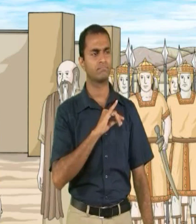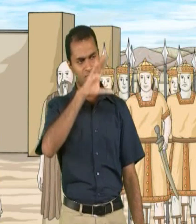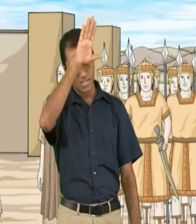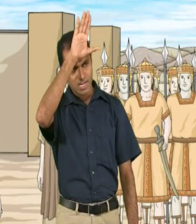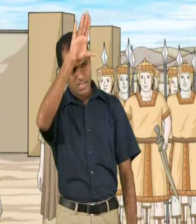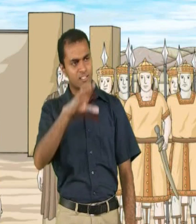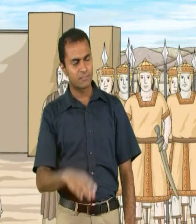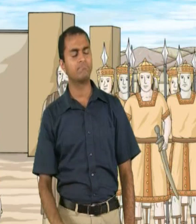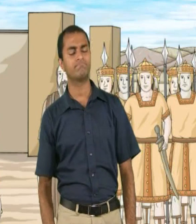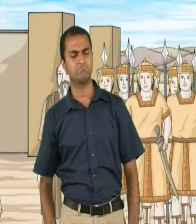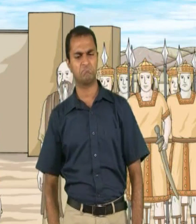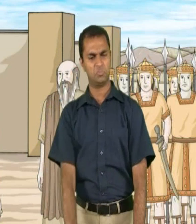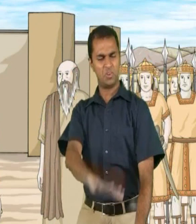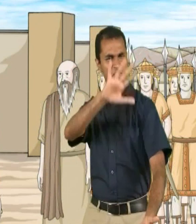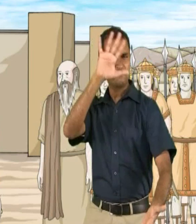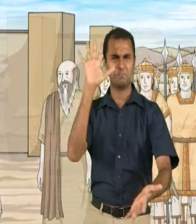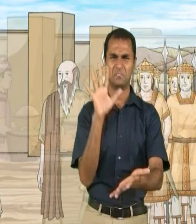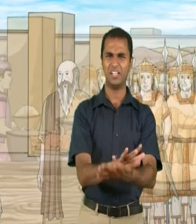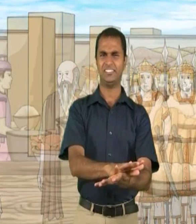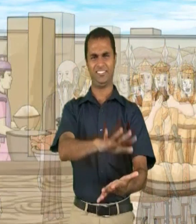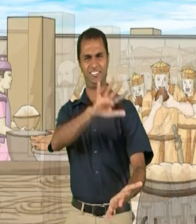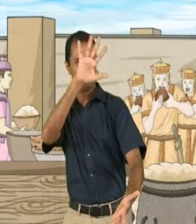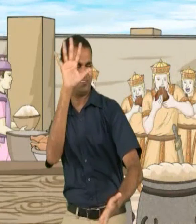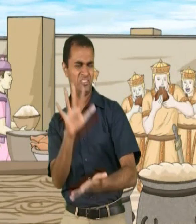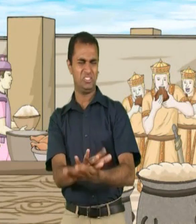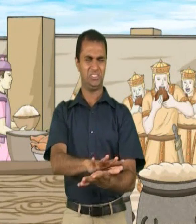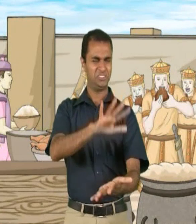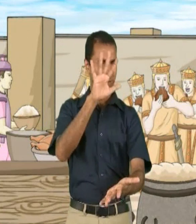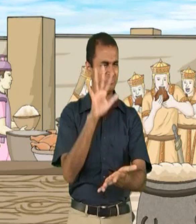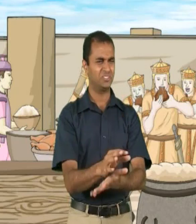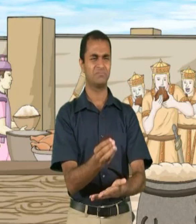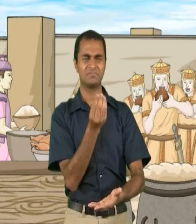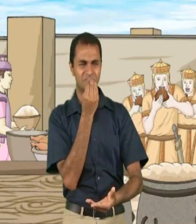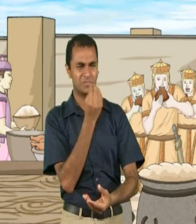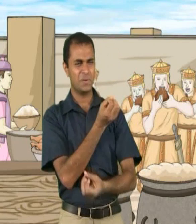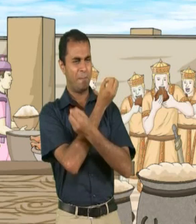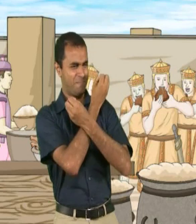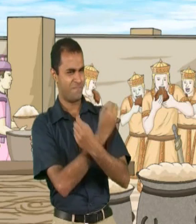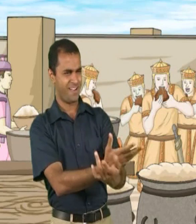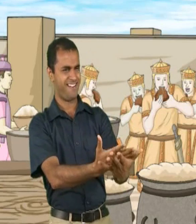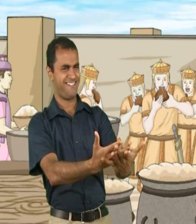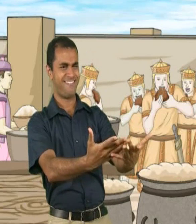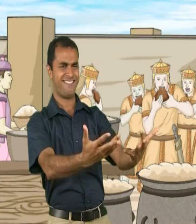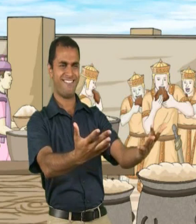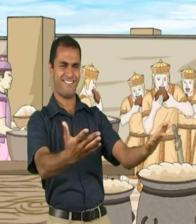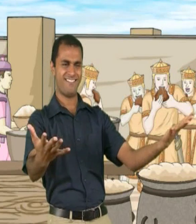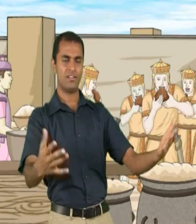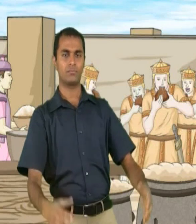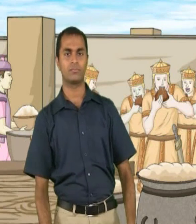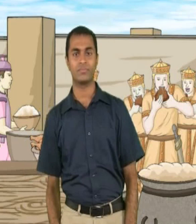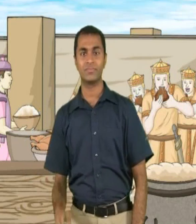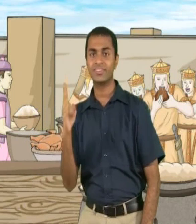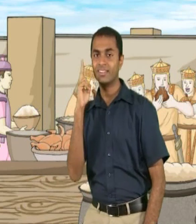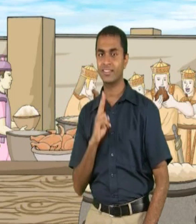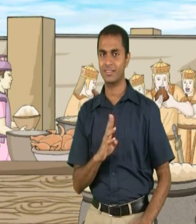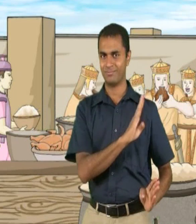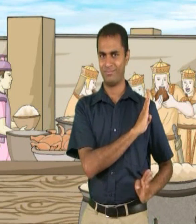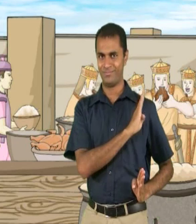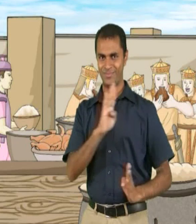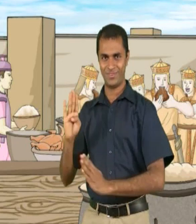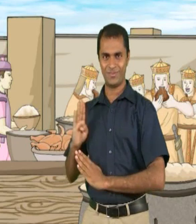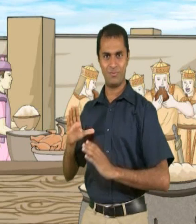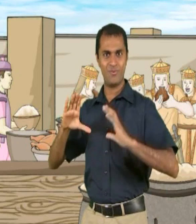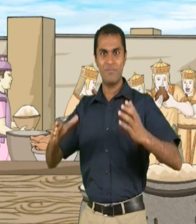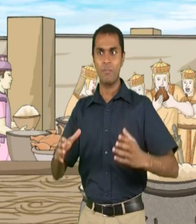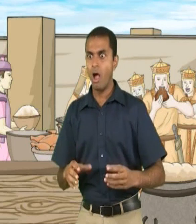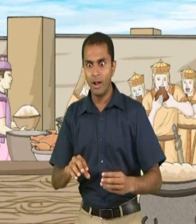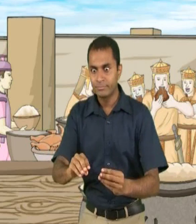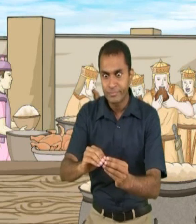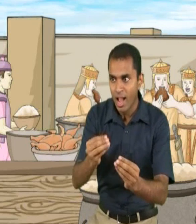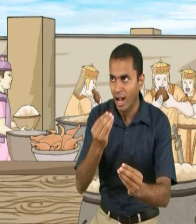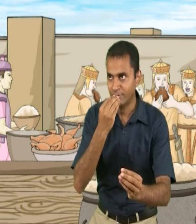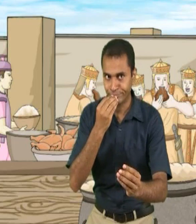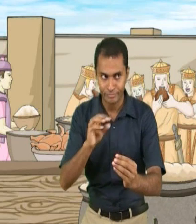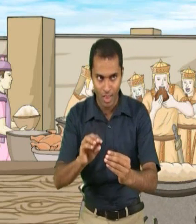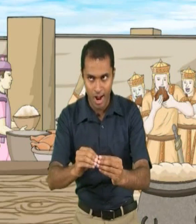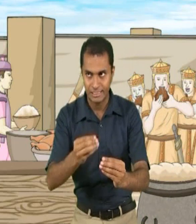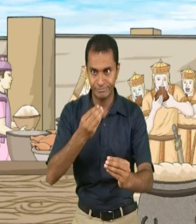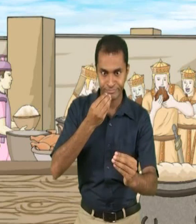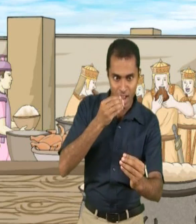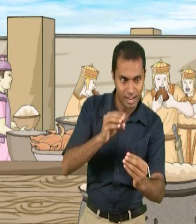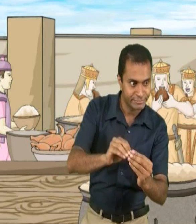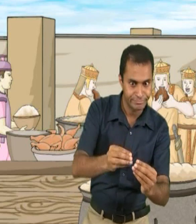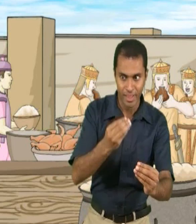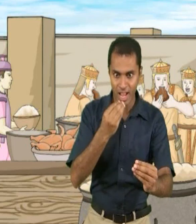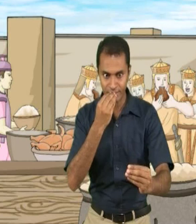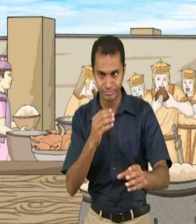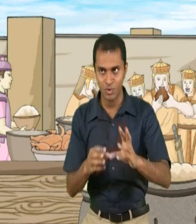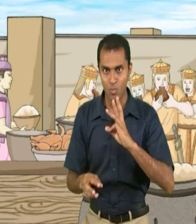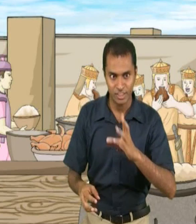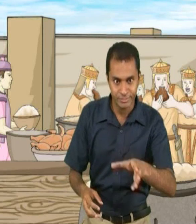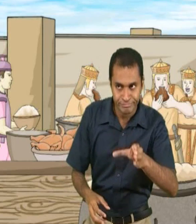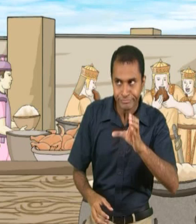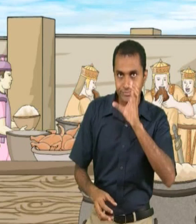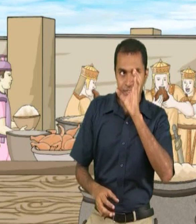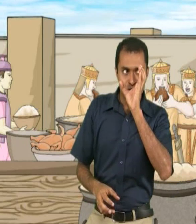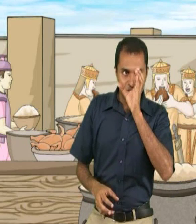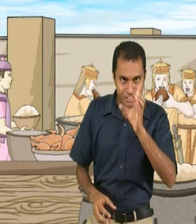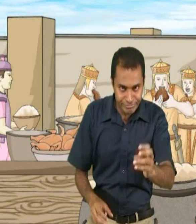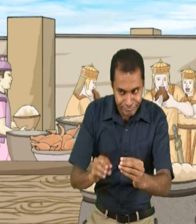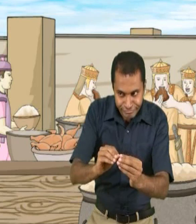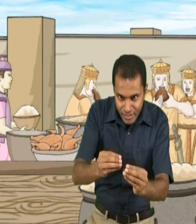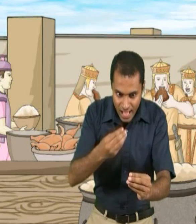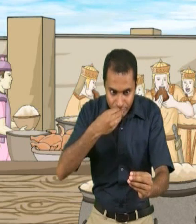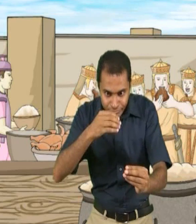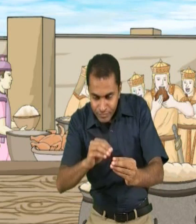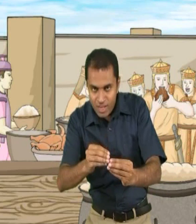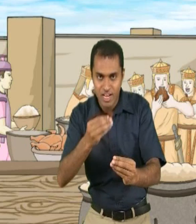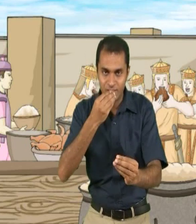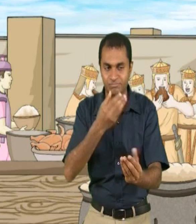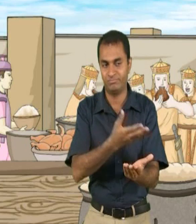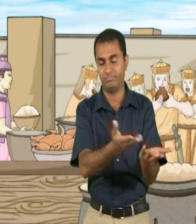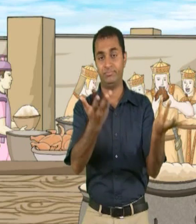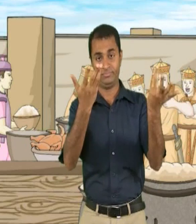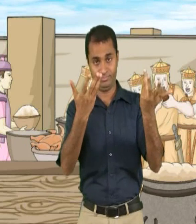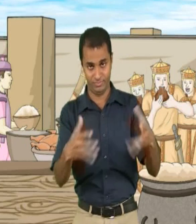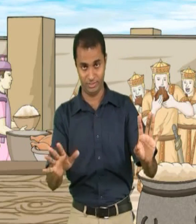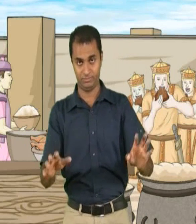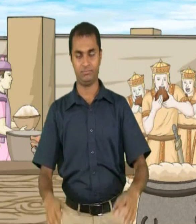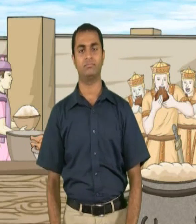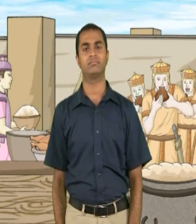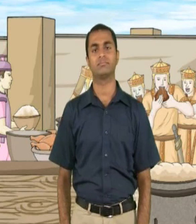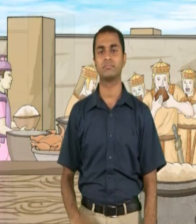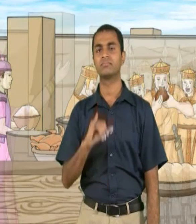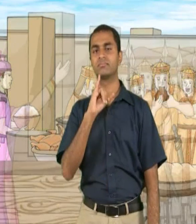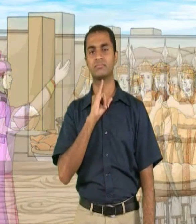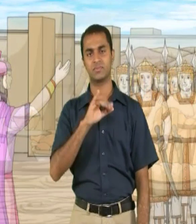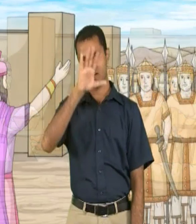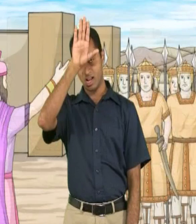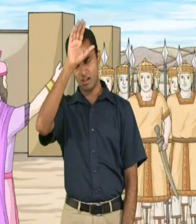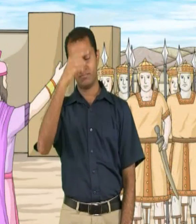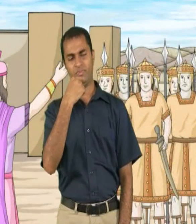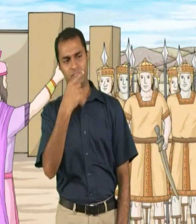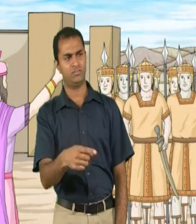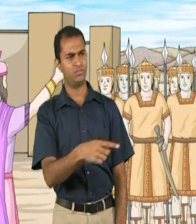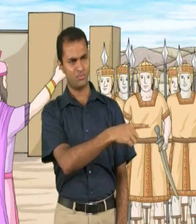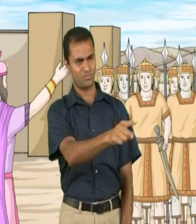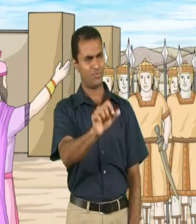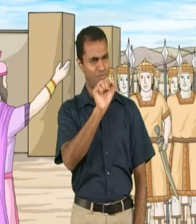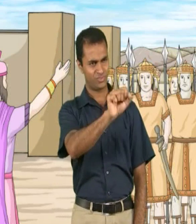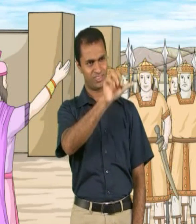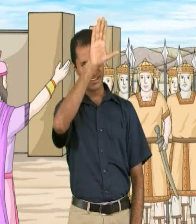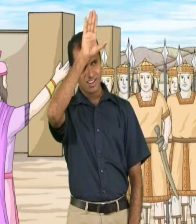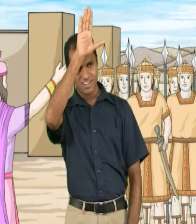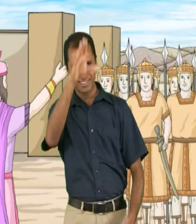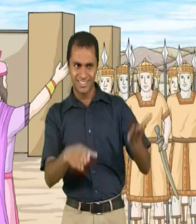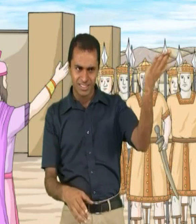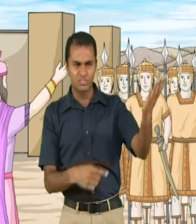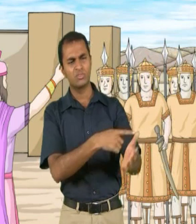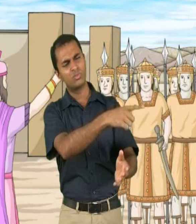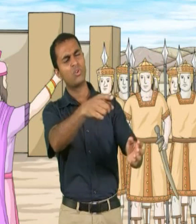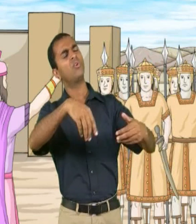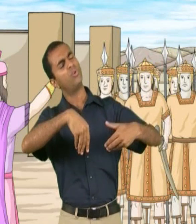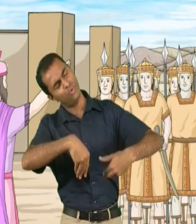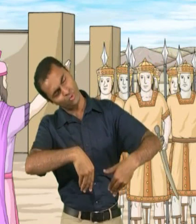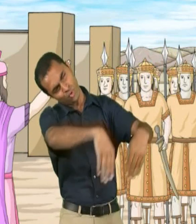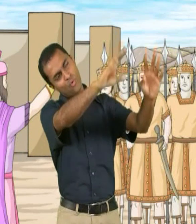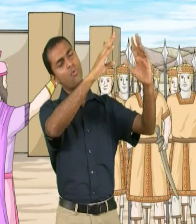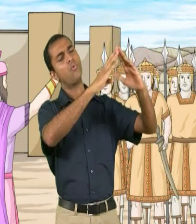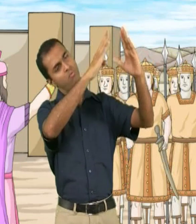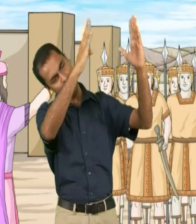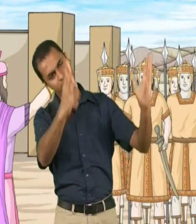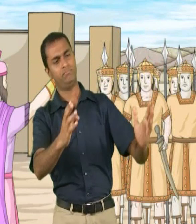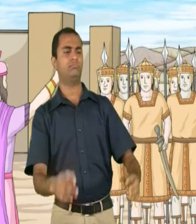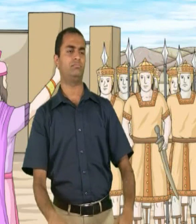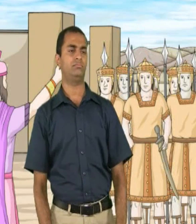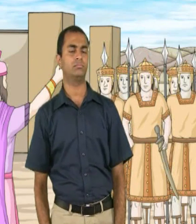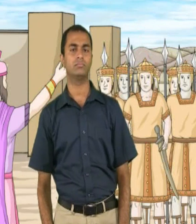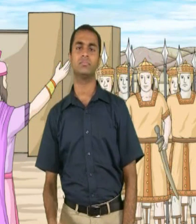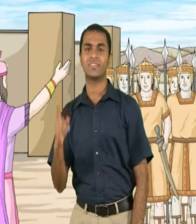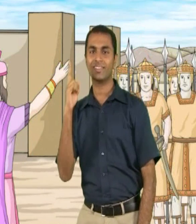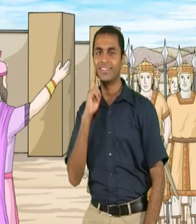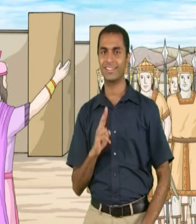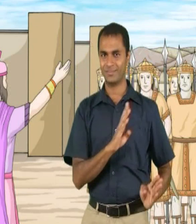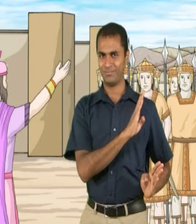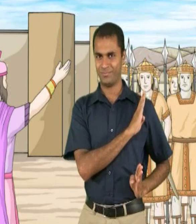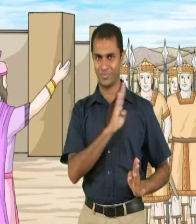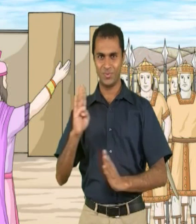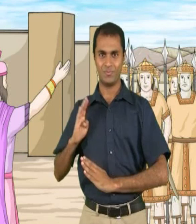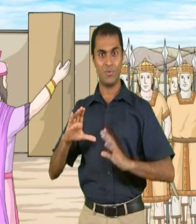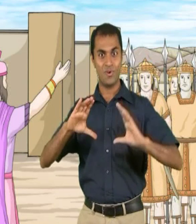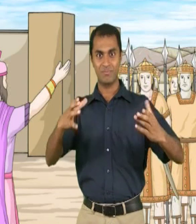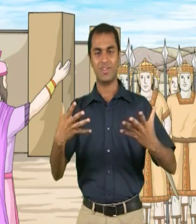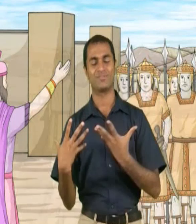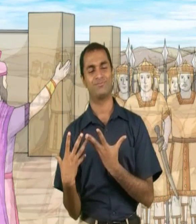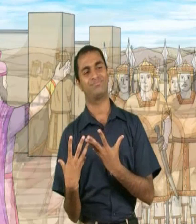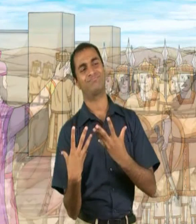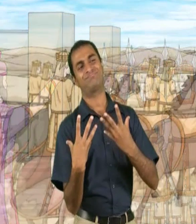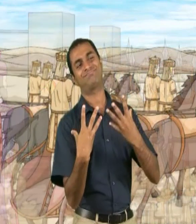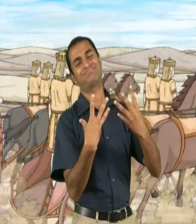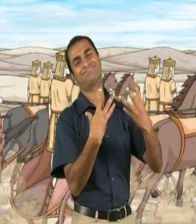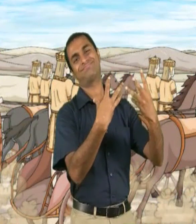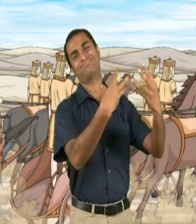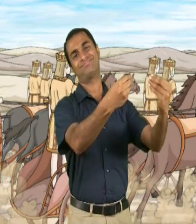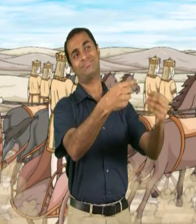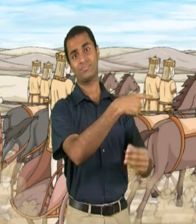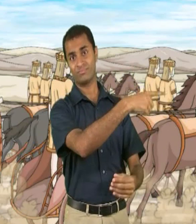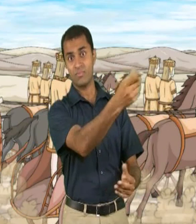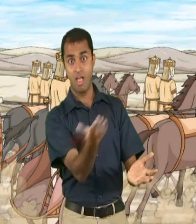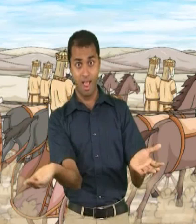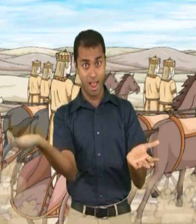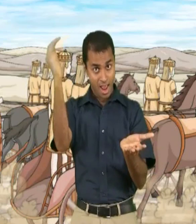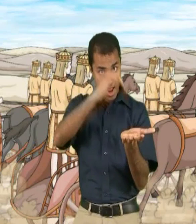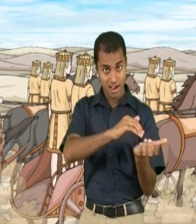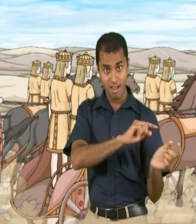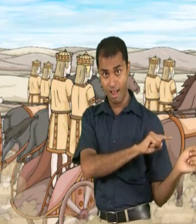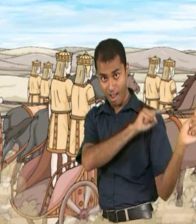So the king prepared a great feast for them, and after they had finished eating and drinking, he sent them away, and they returned to their master.